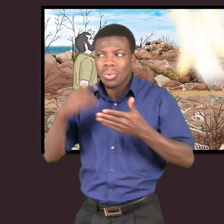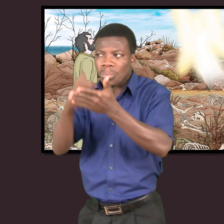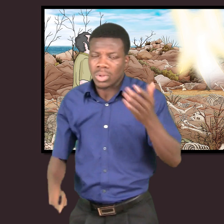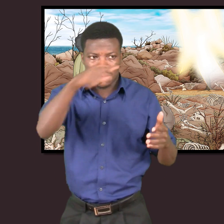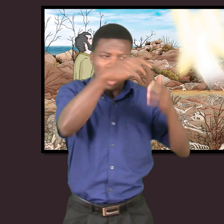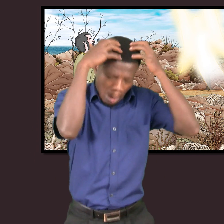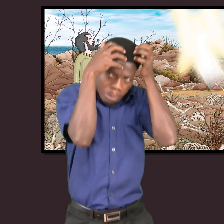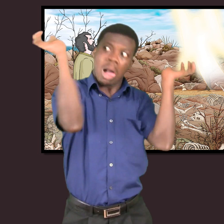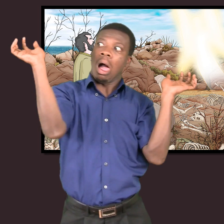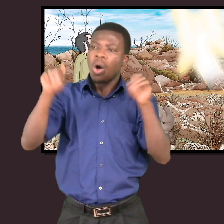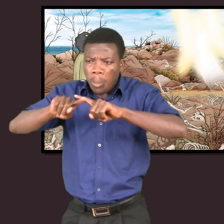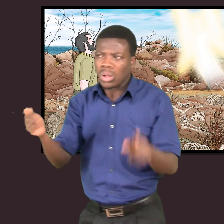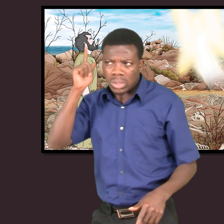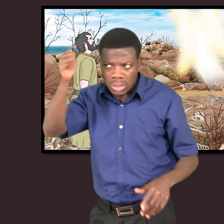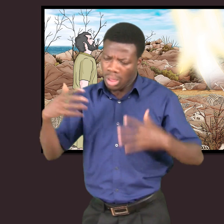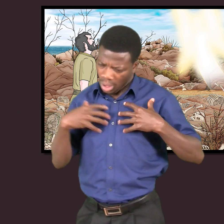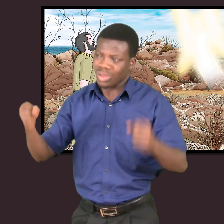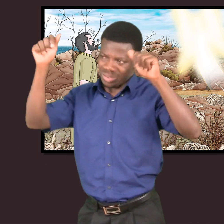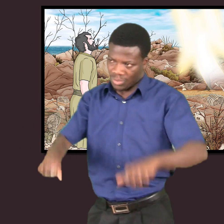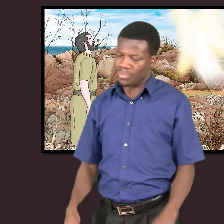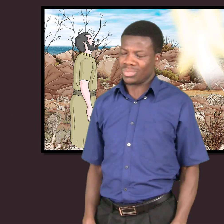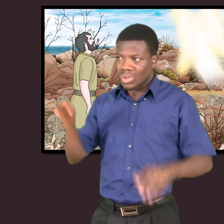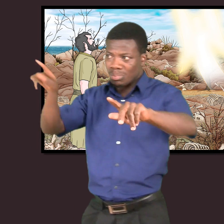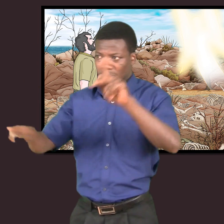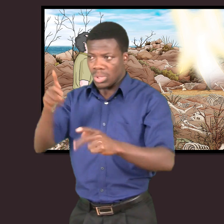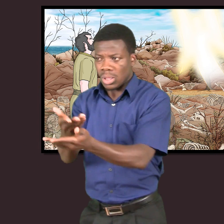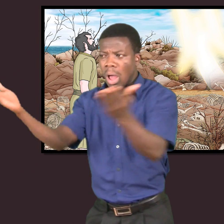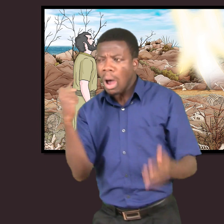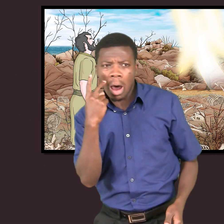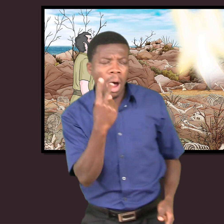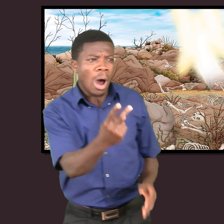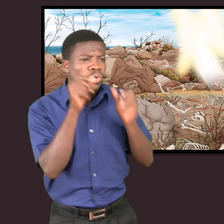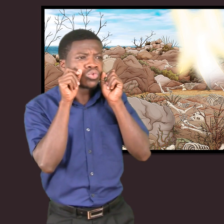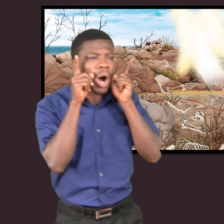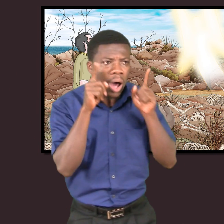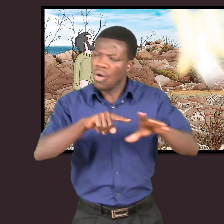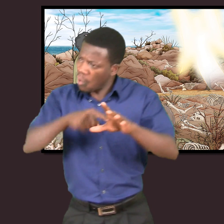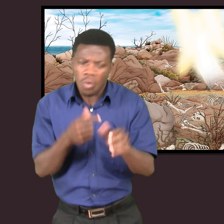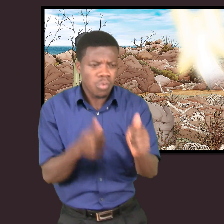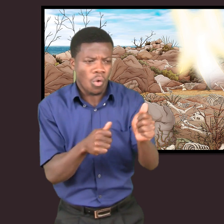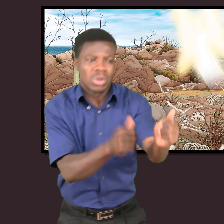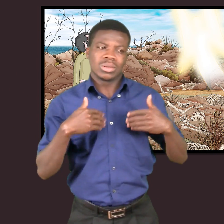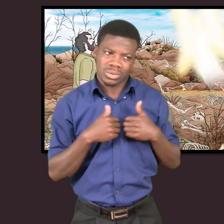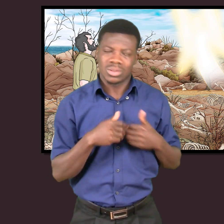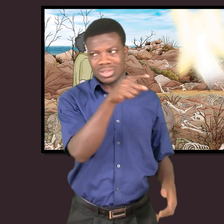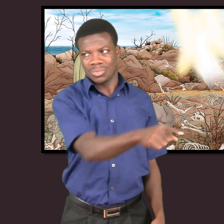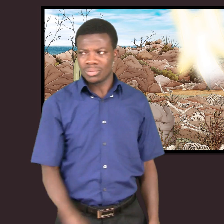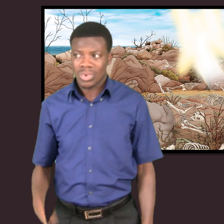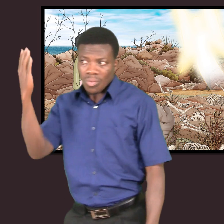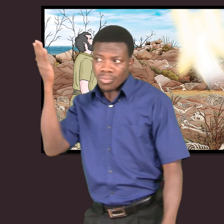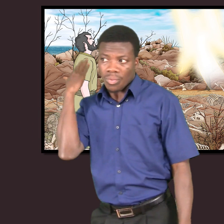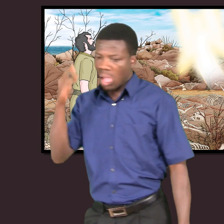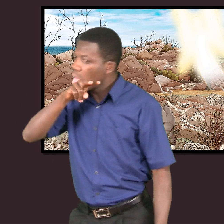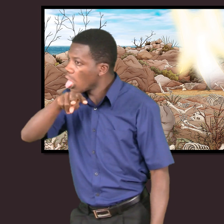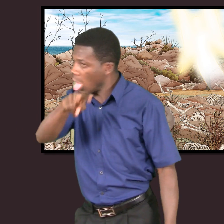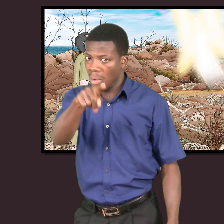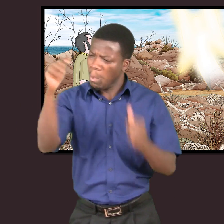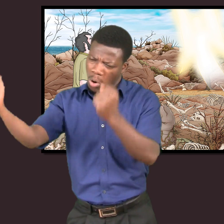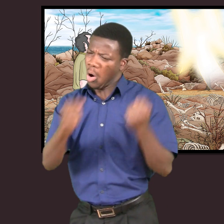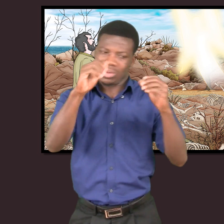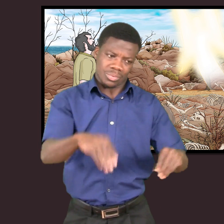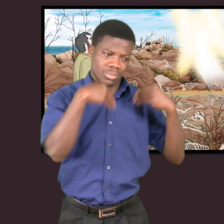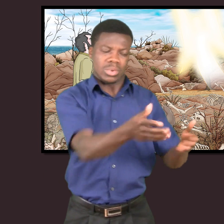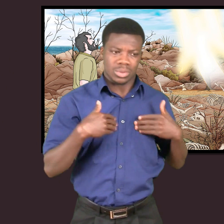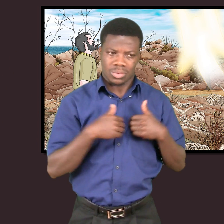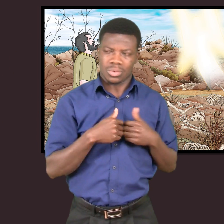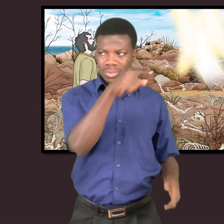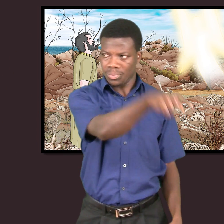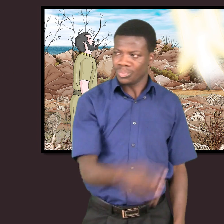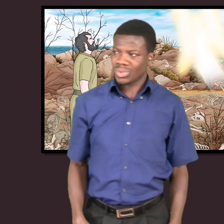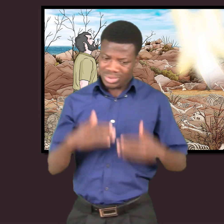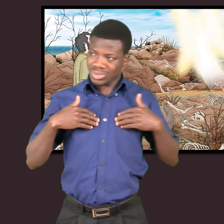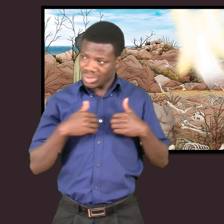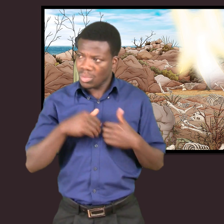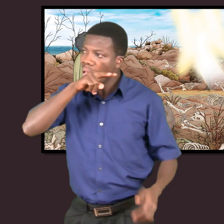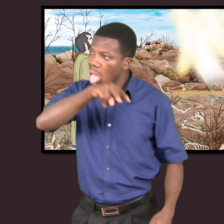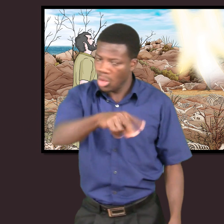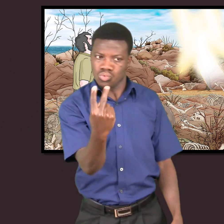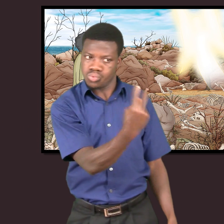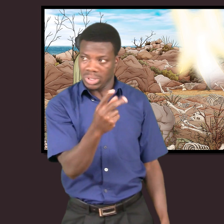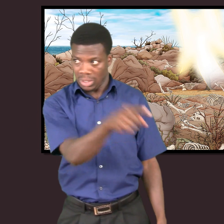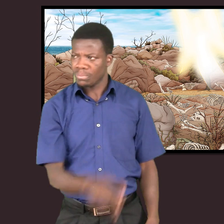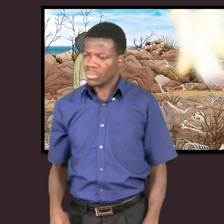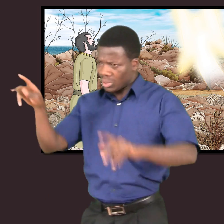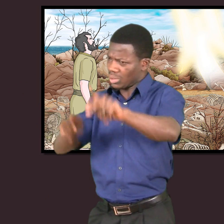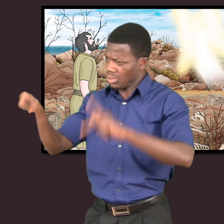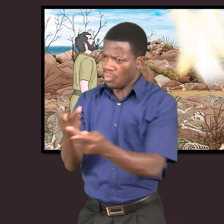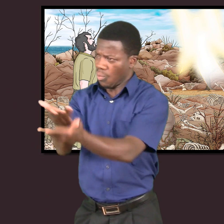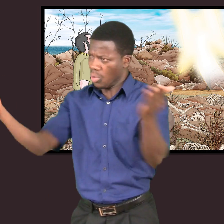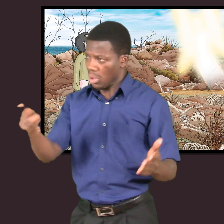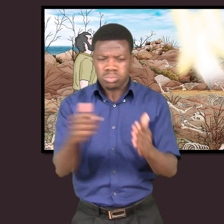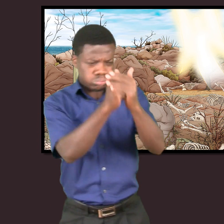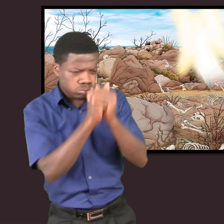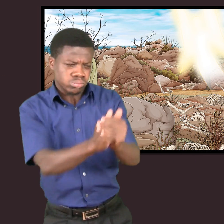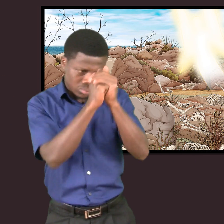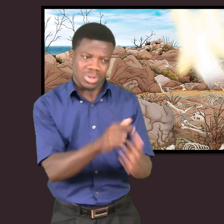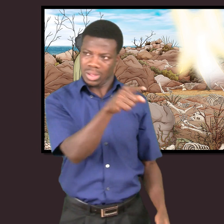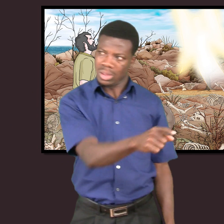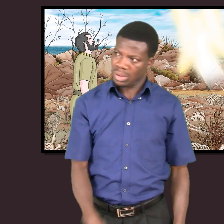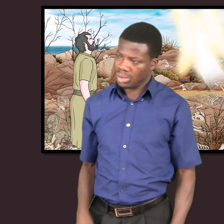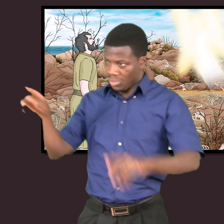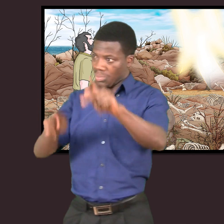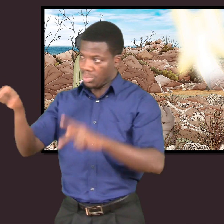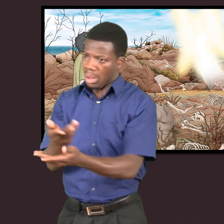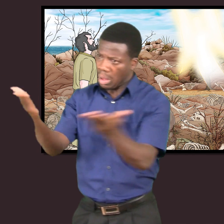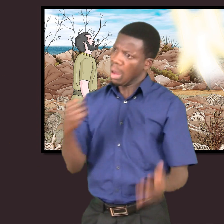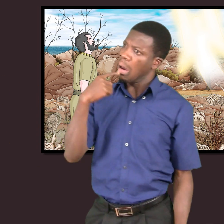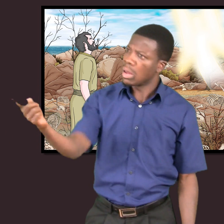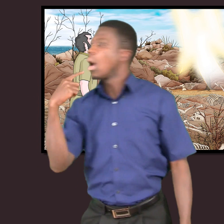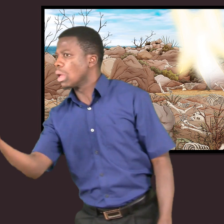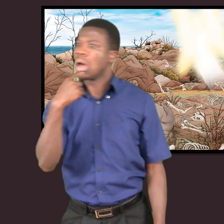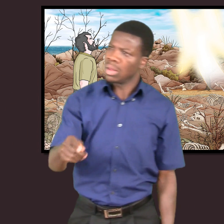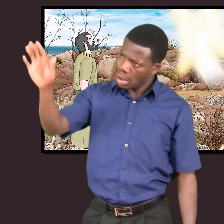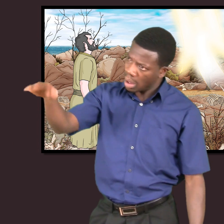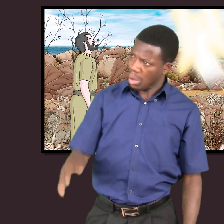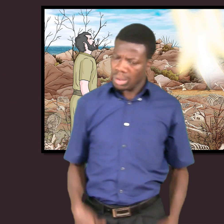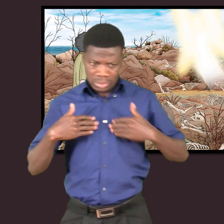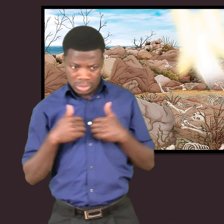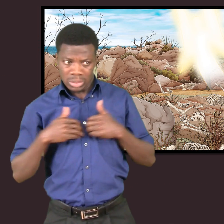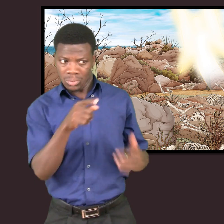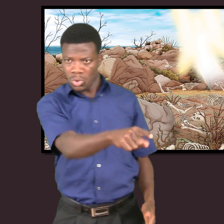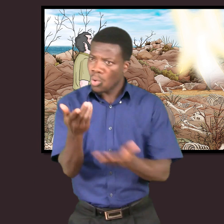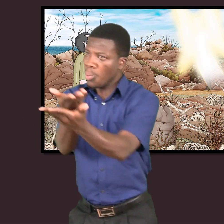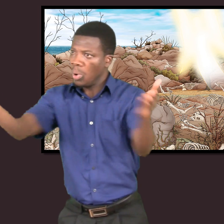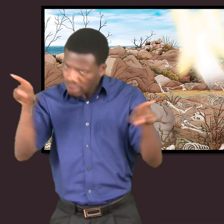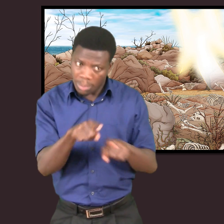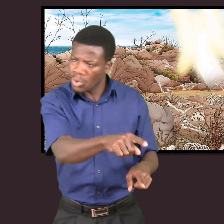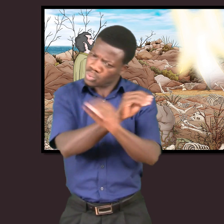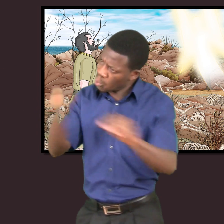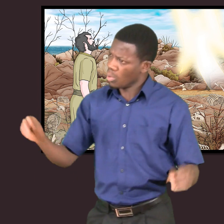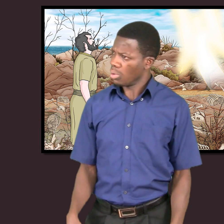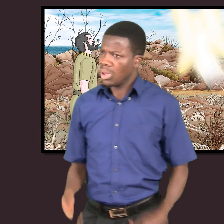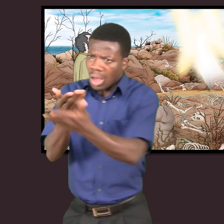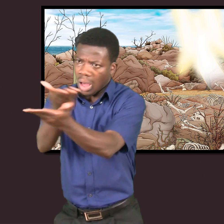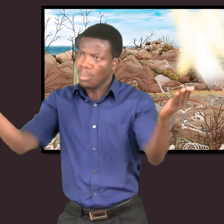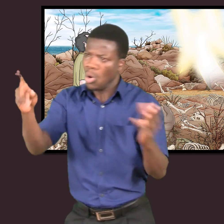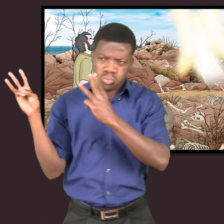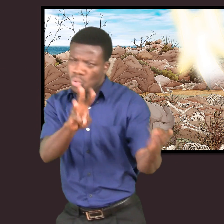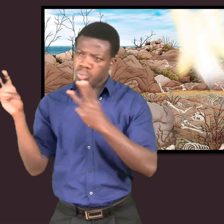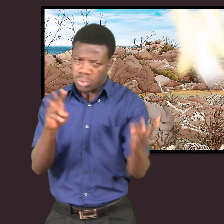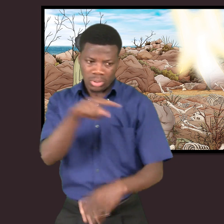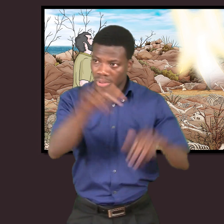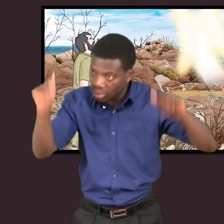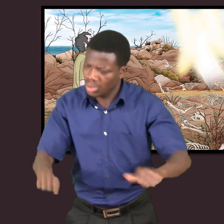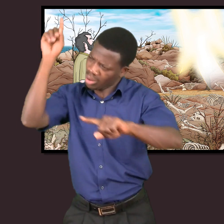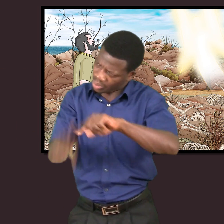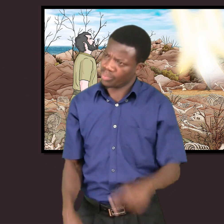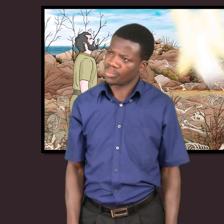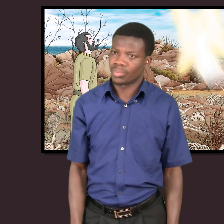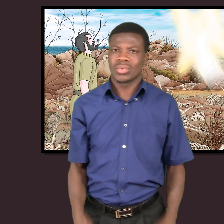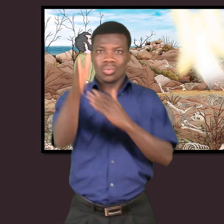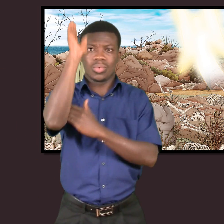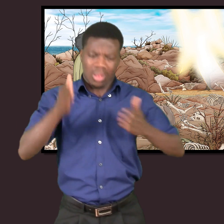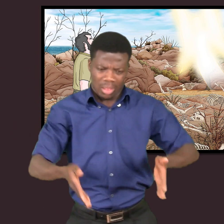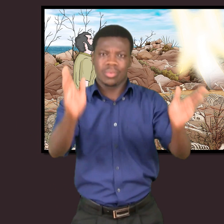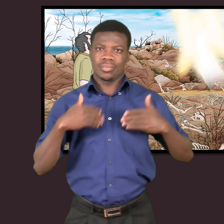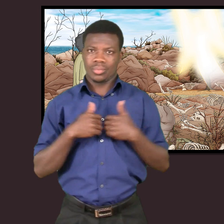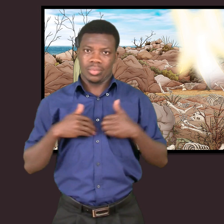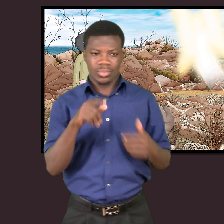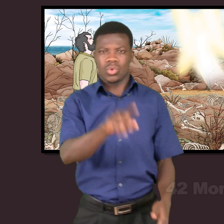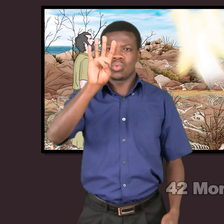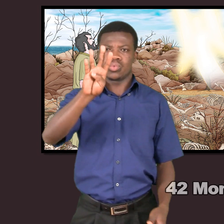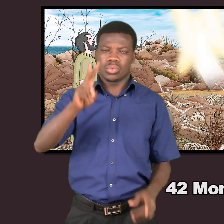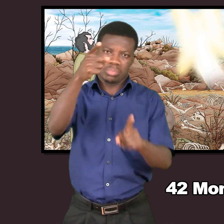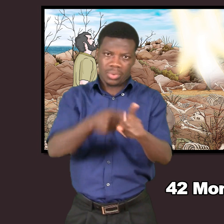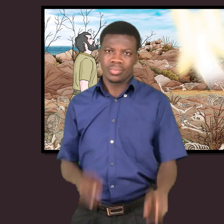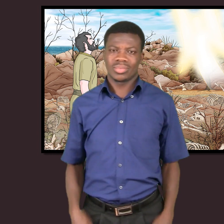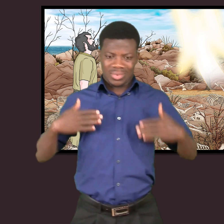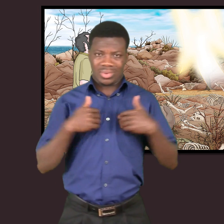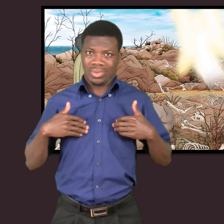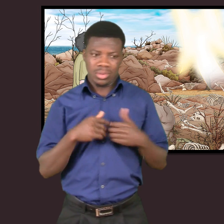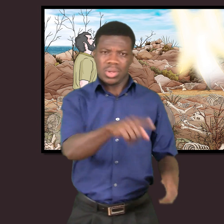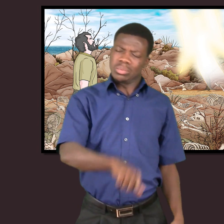They worshiped the dragon who had given authority to the beast, and they worshiped the beast, saying, “Who is like the beast, and who can wage war against it?”